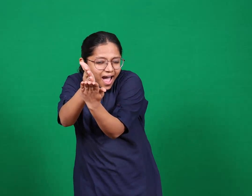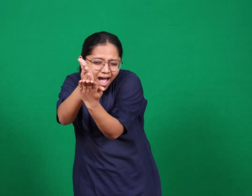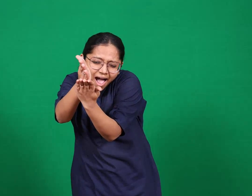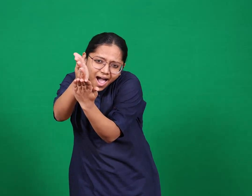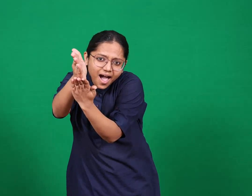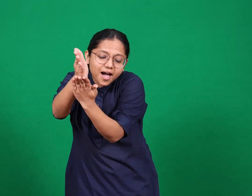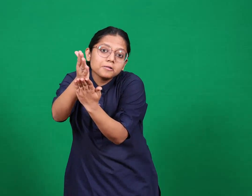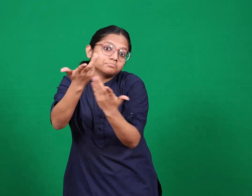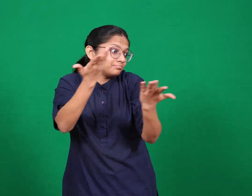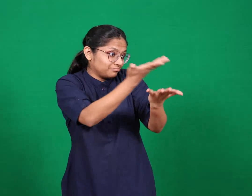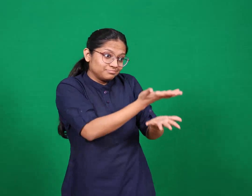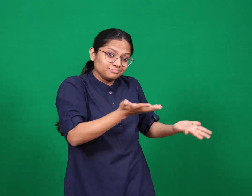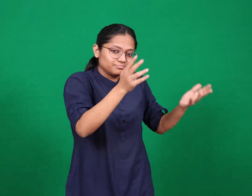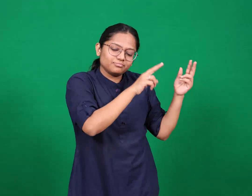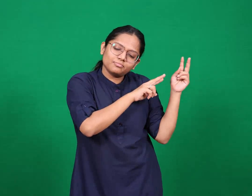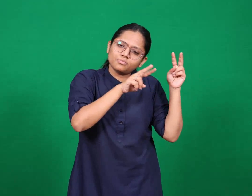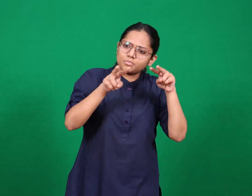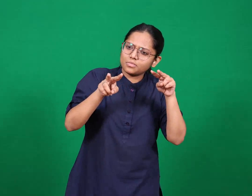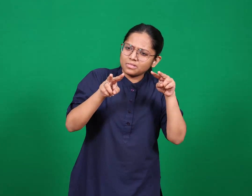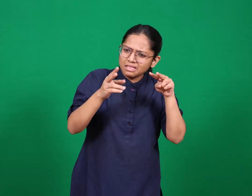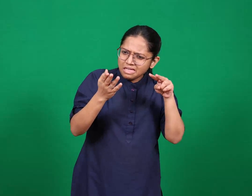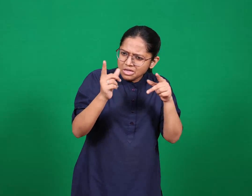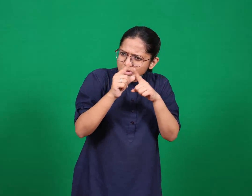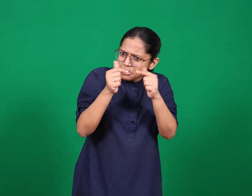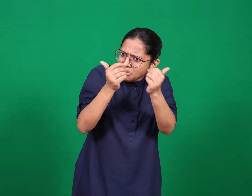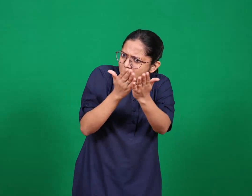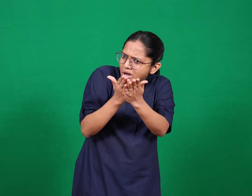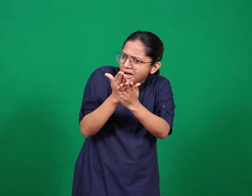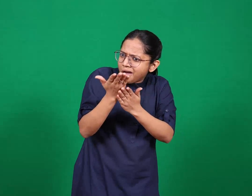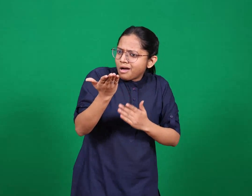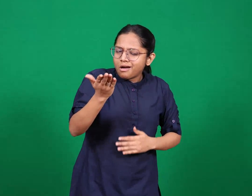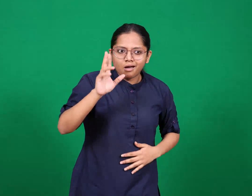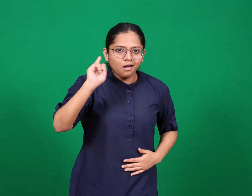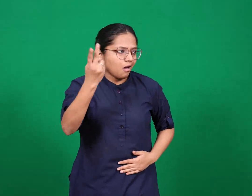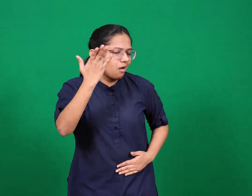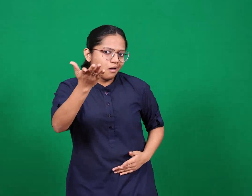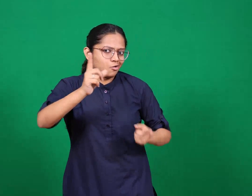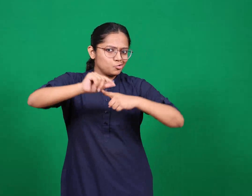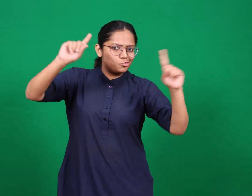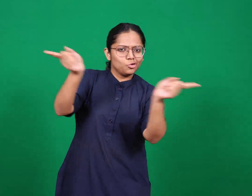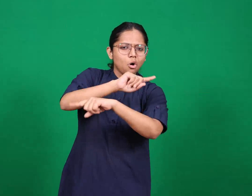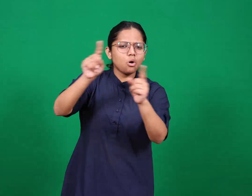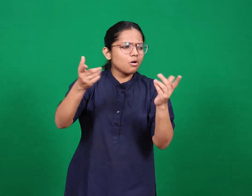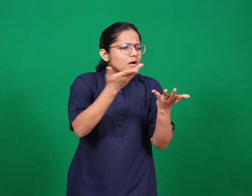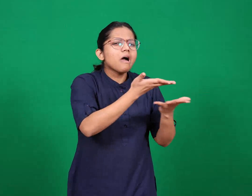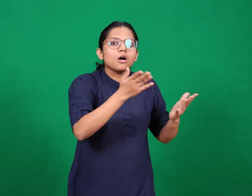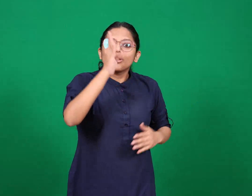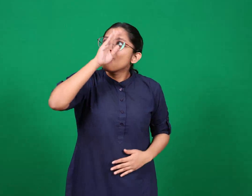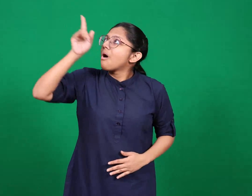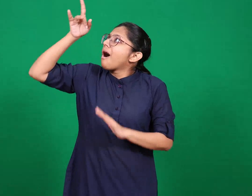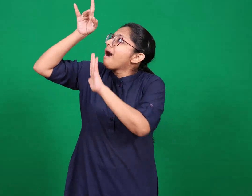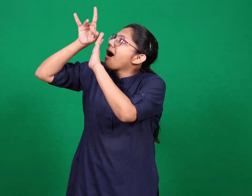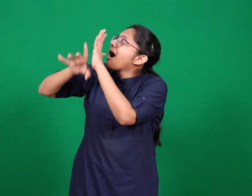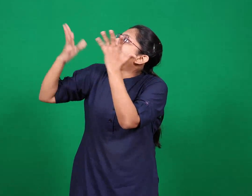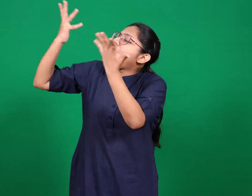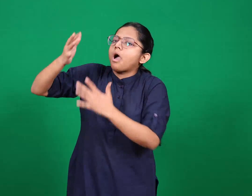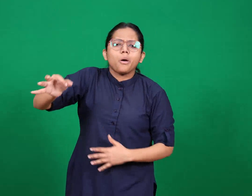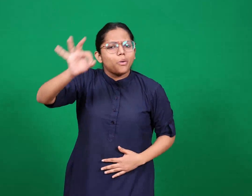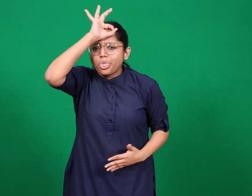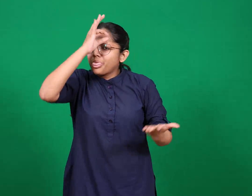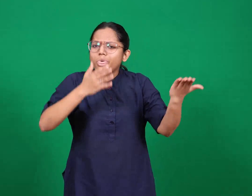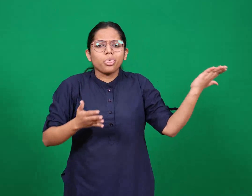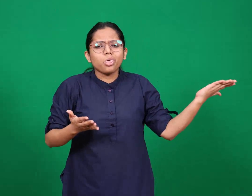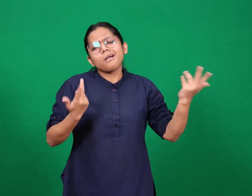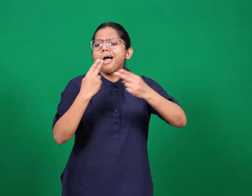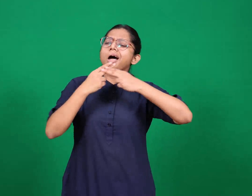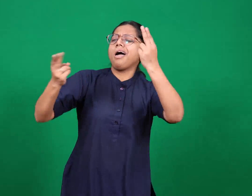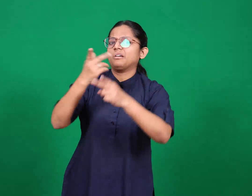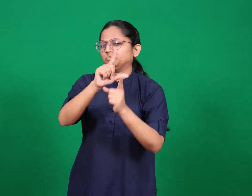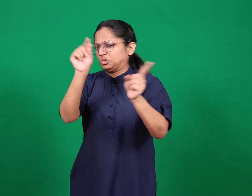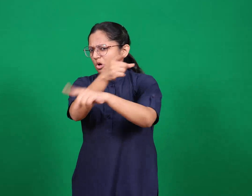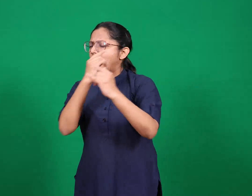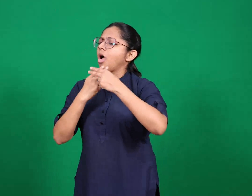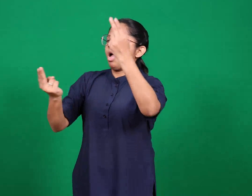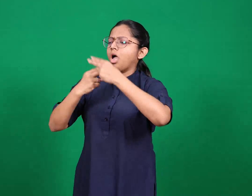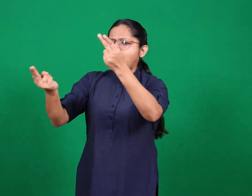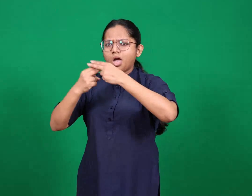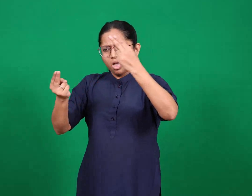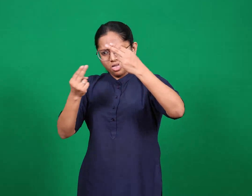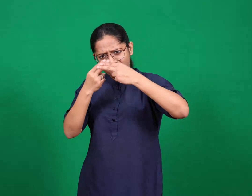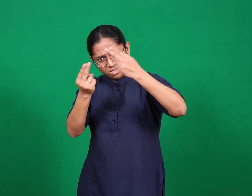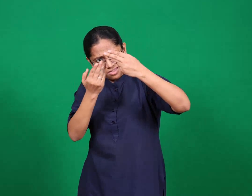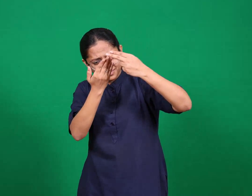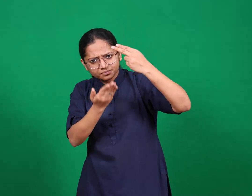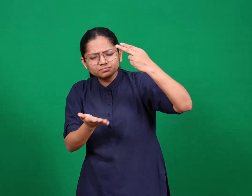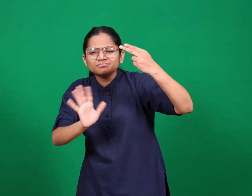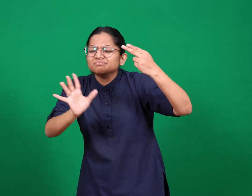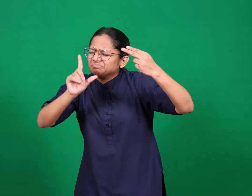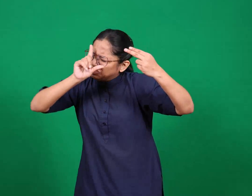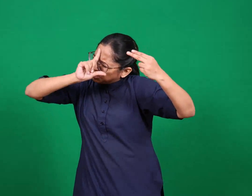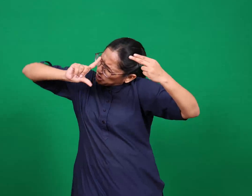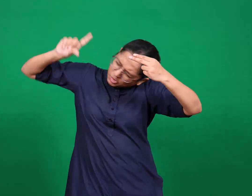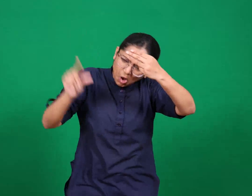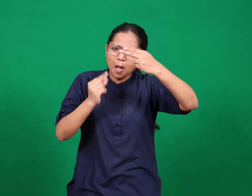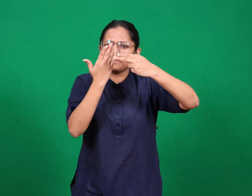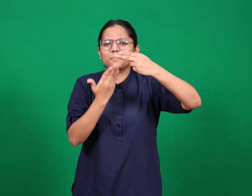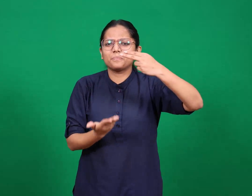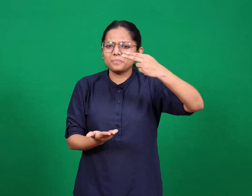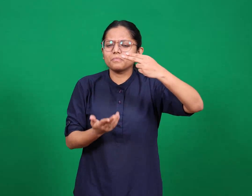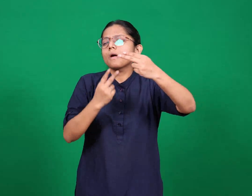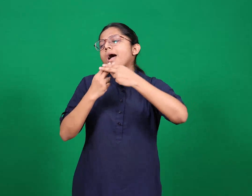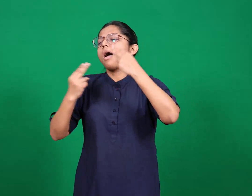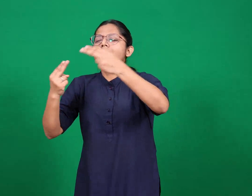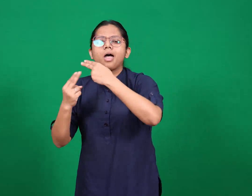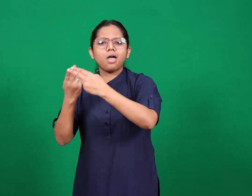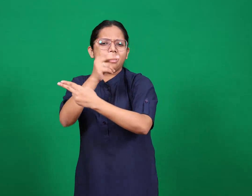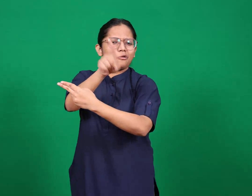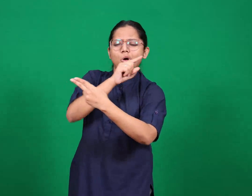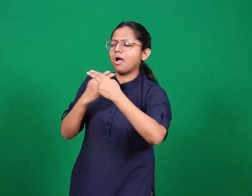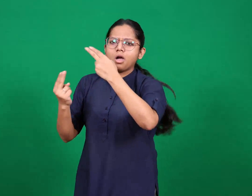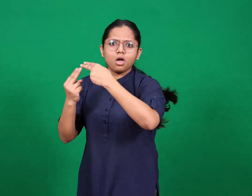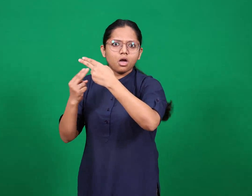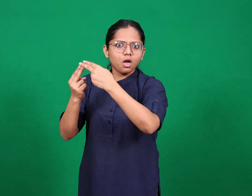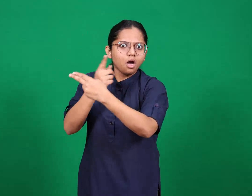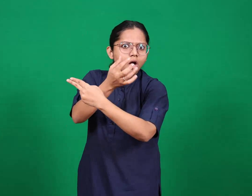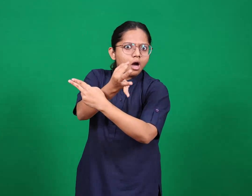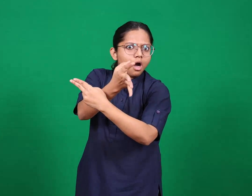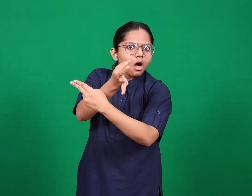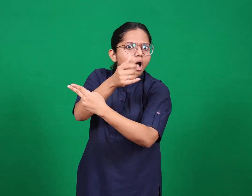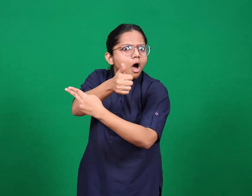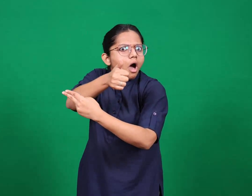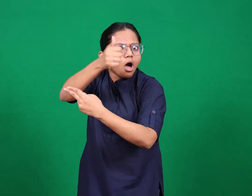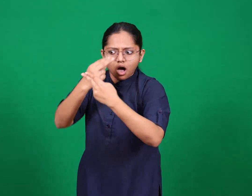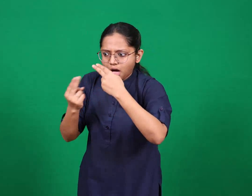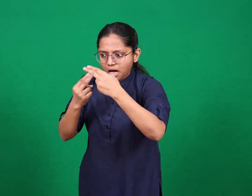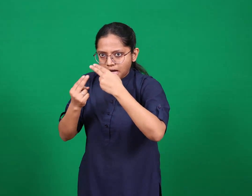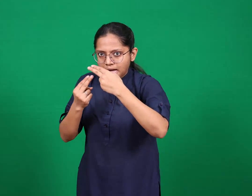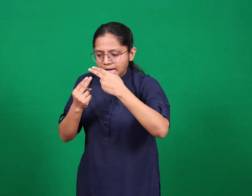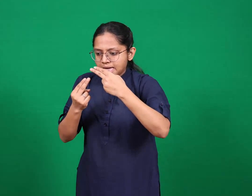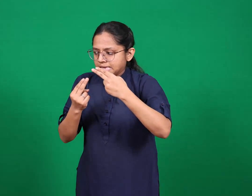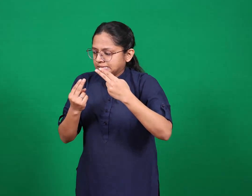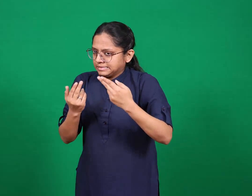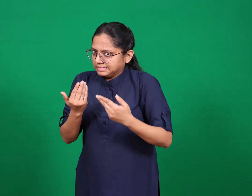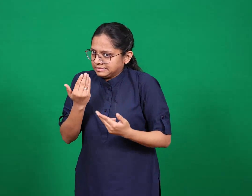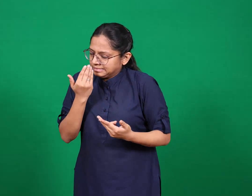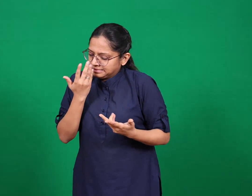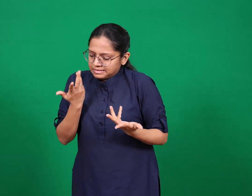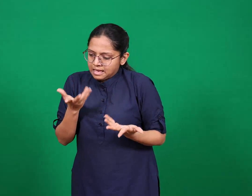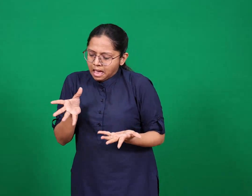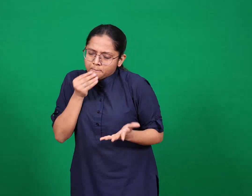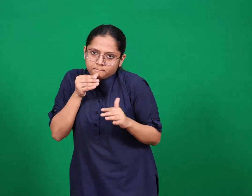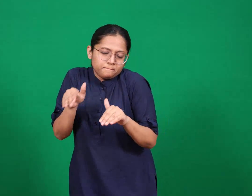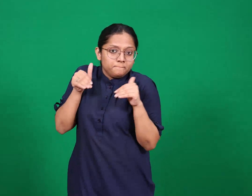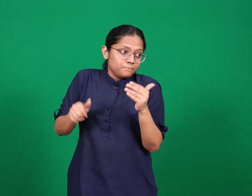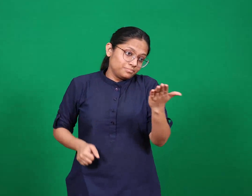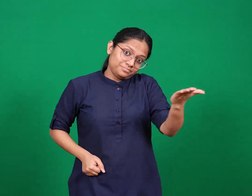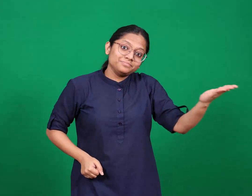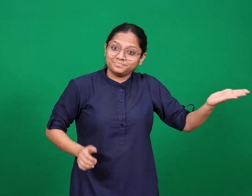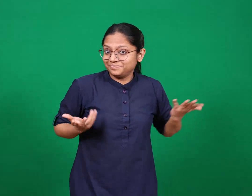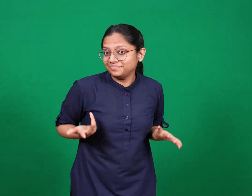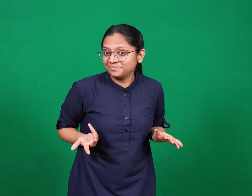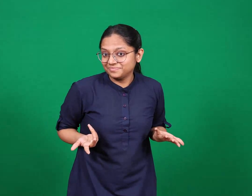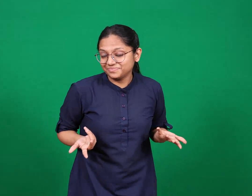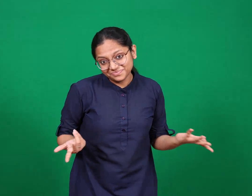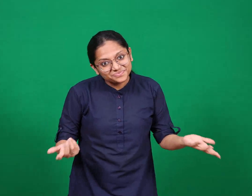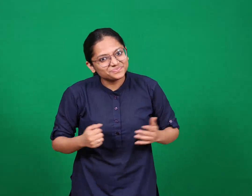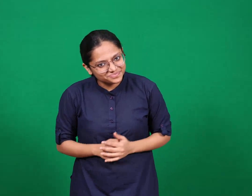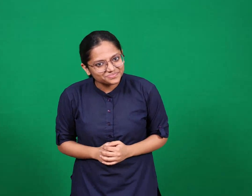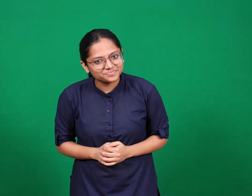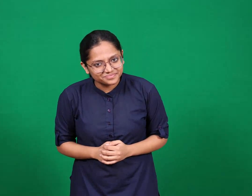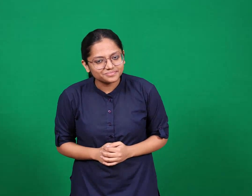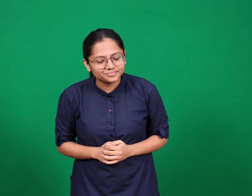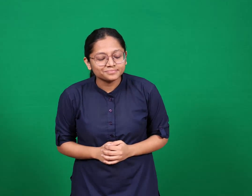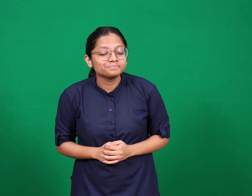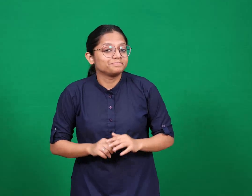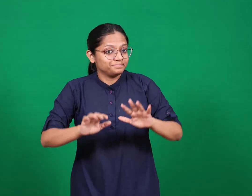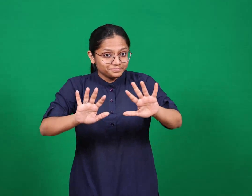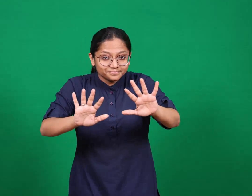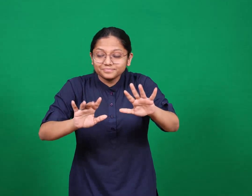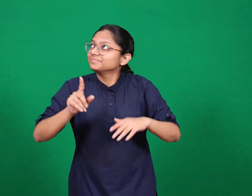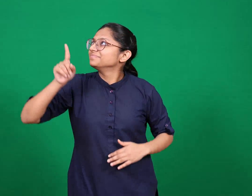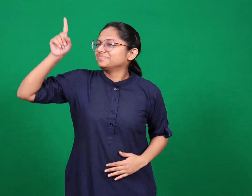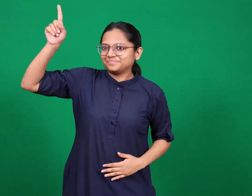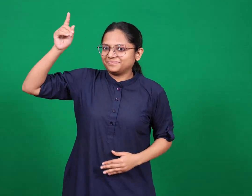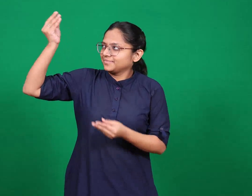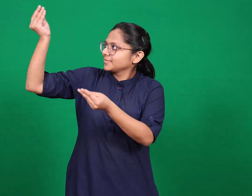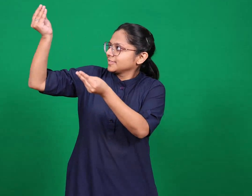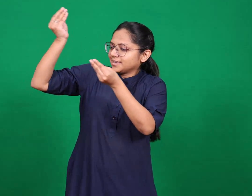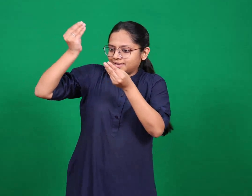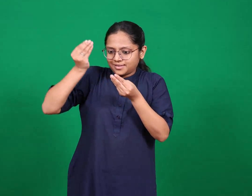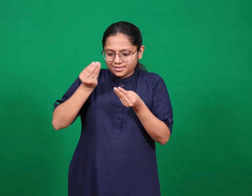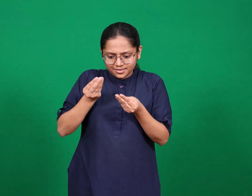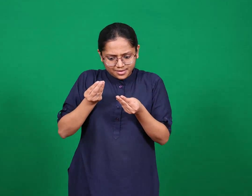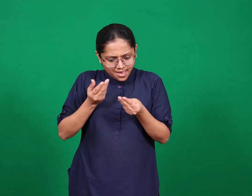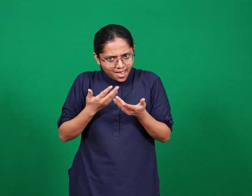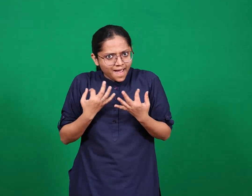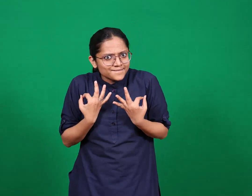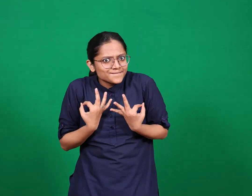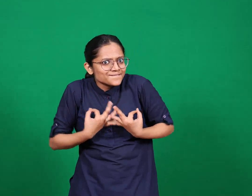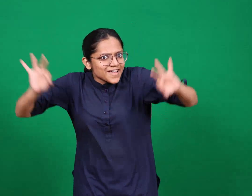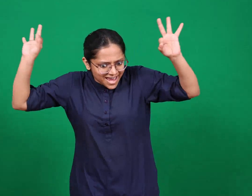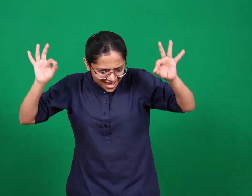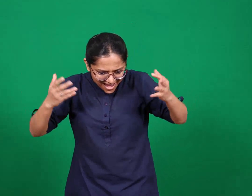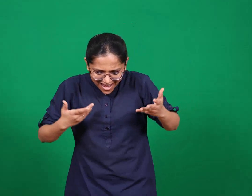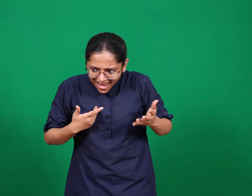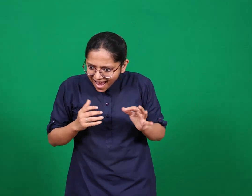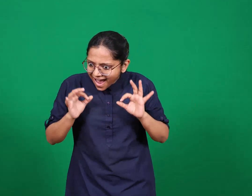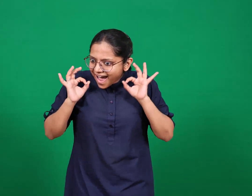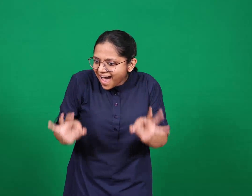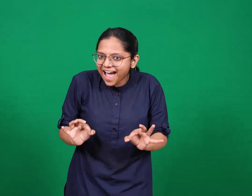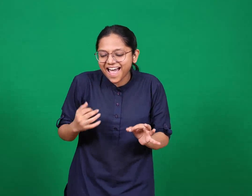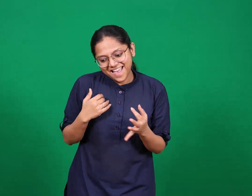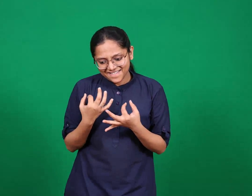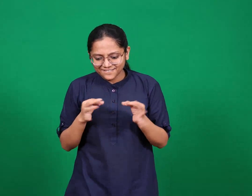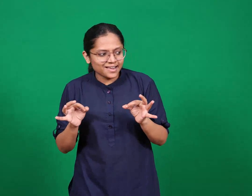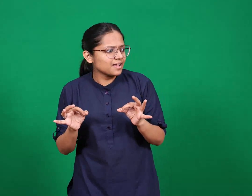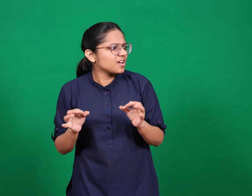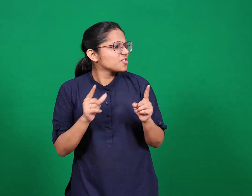For it is God's will that by doing good you should silence the ignorance of foolish men.